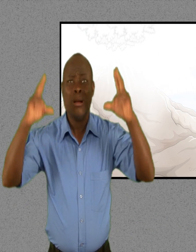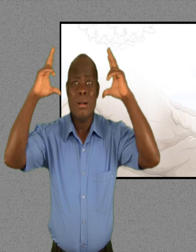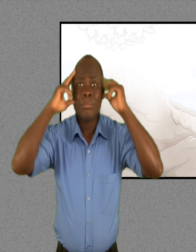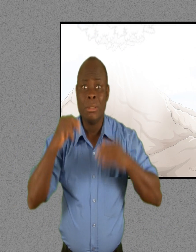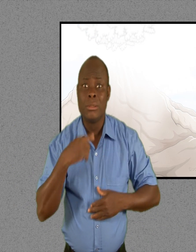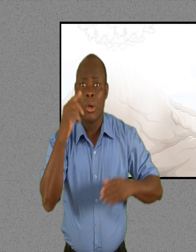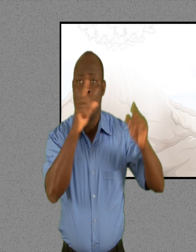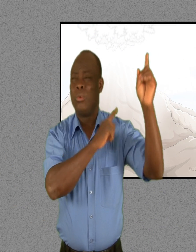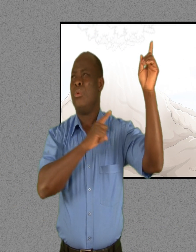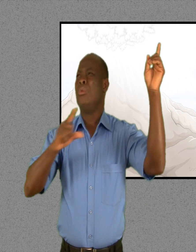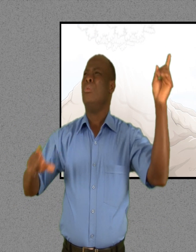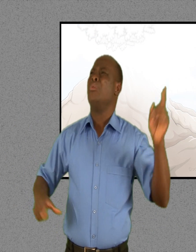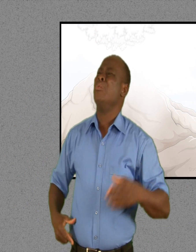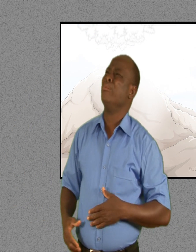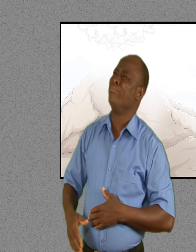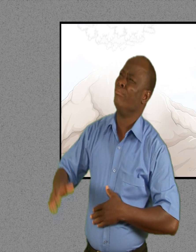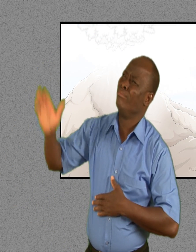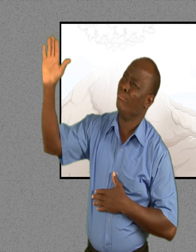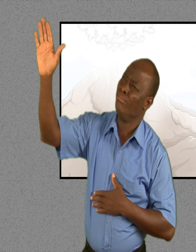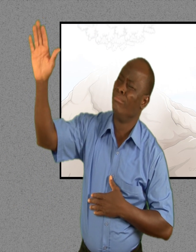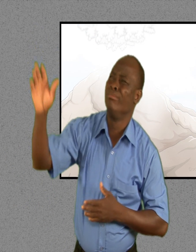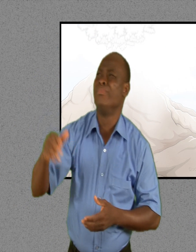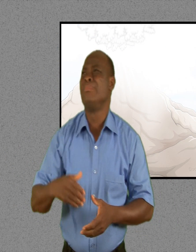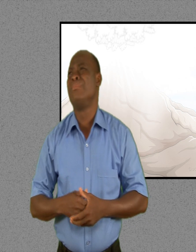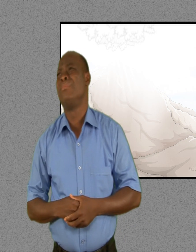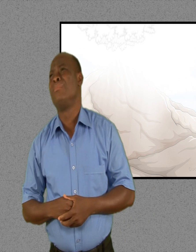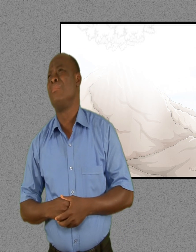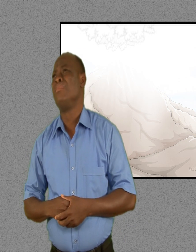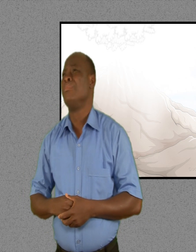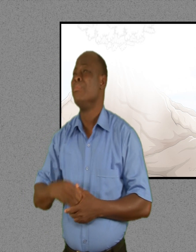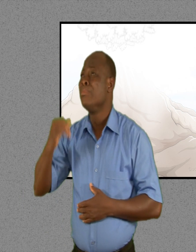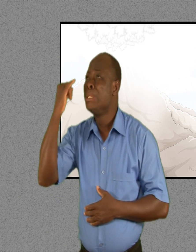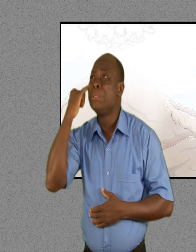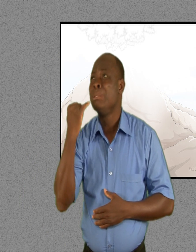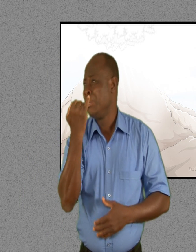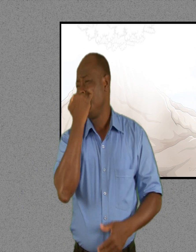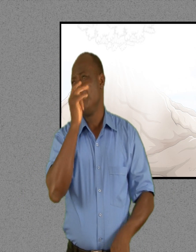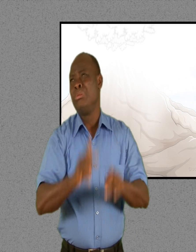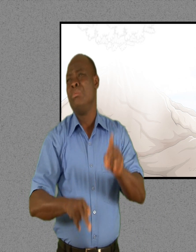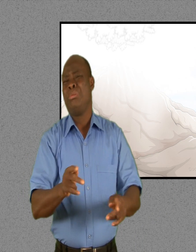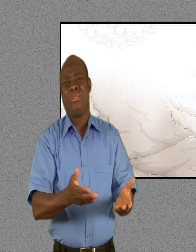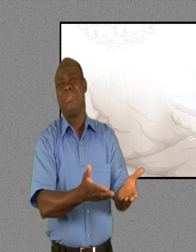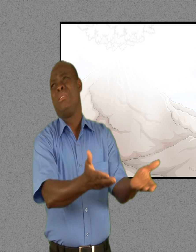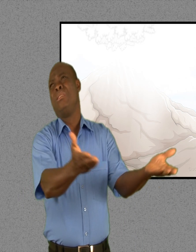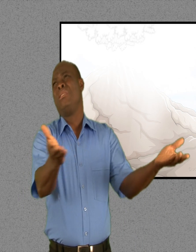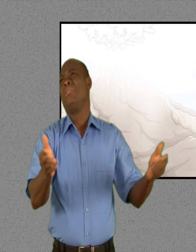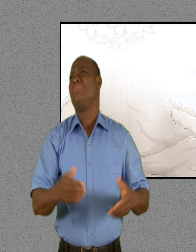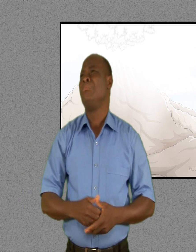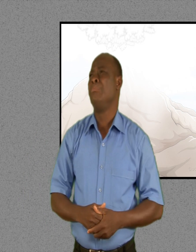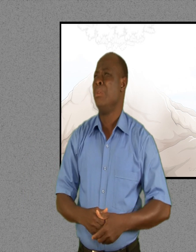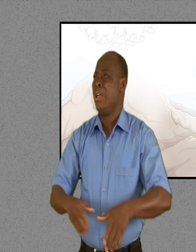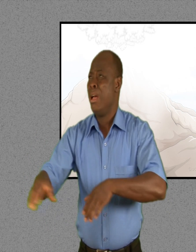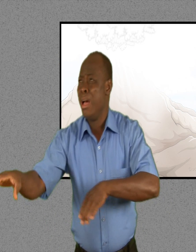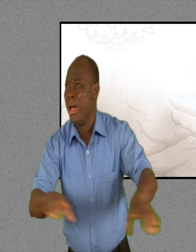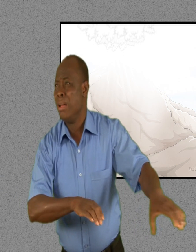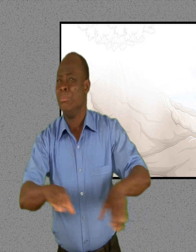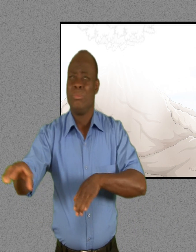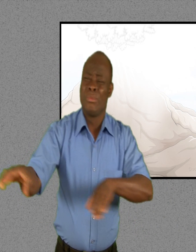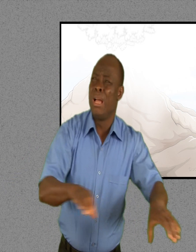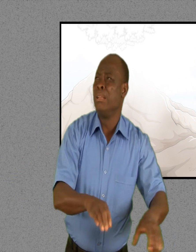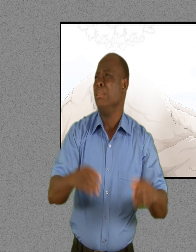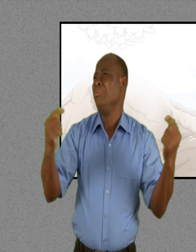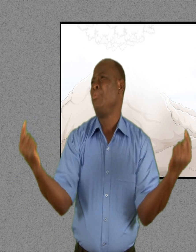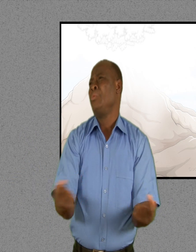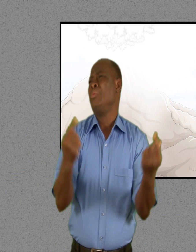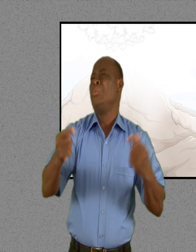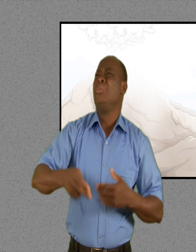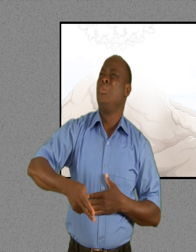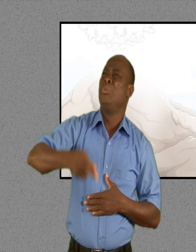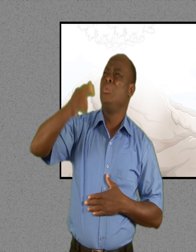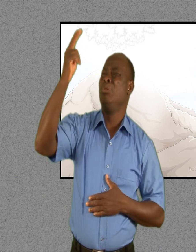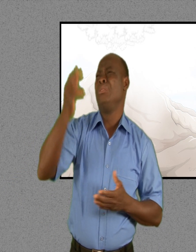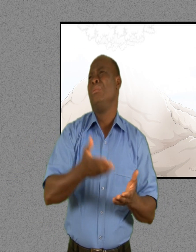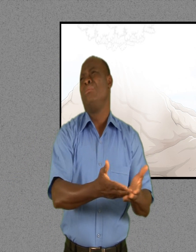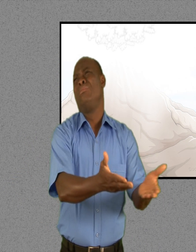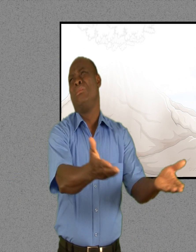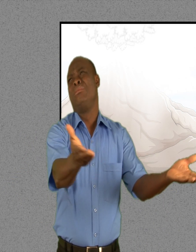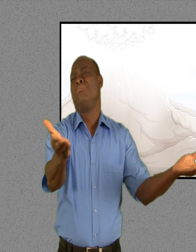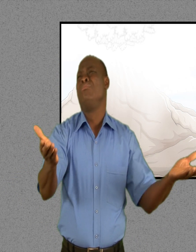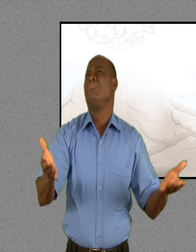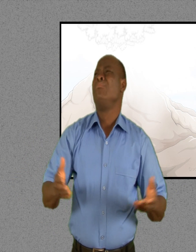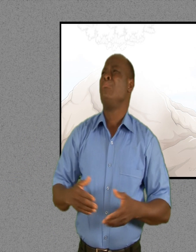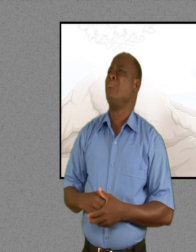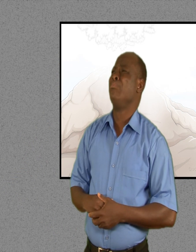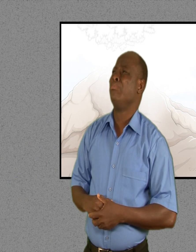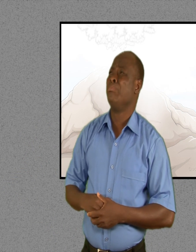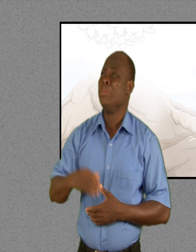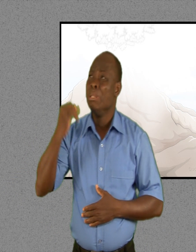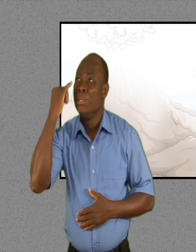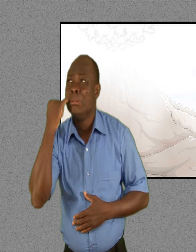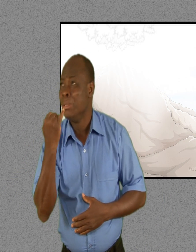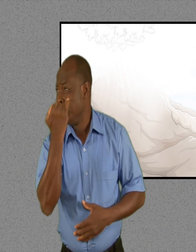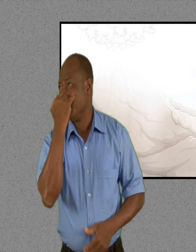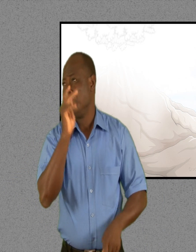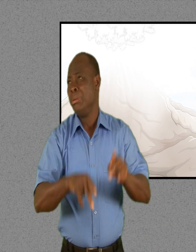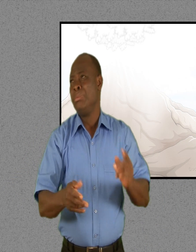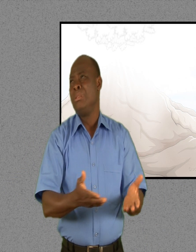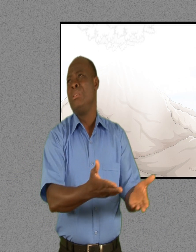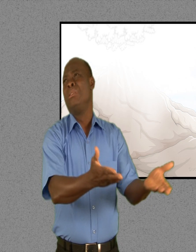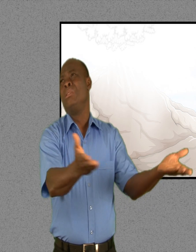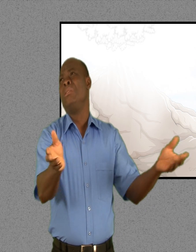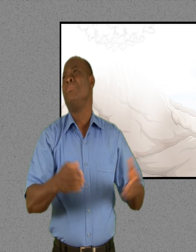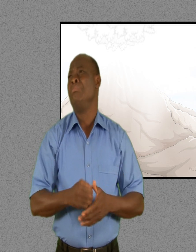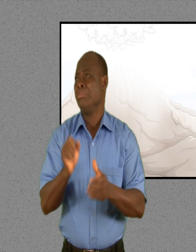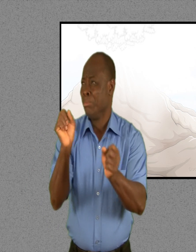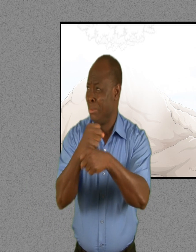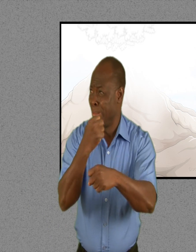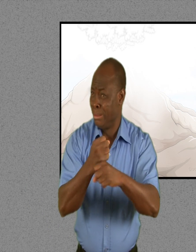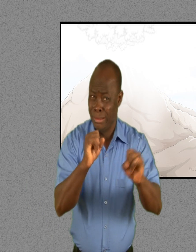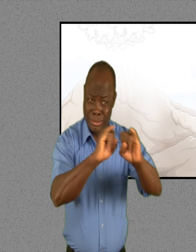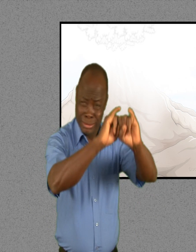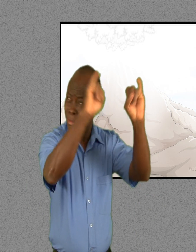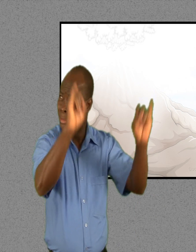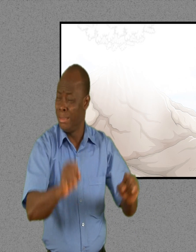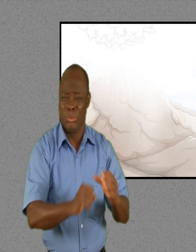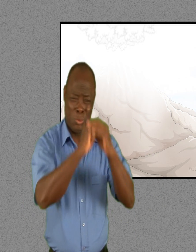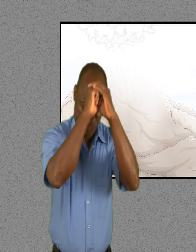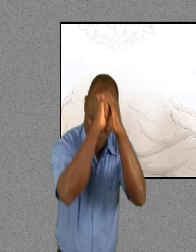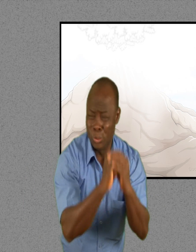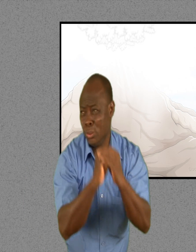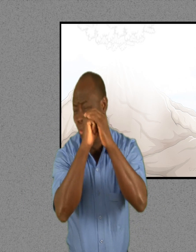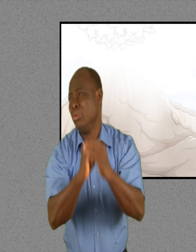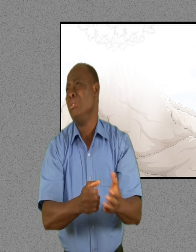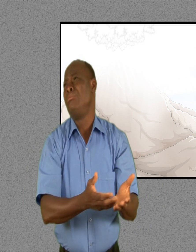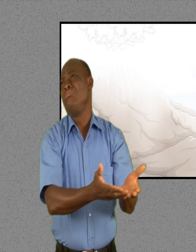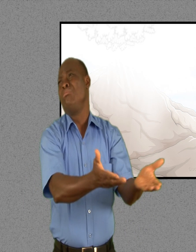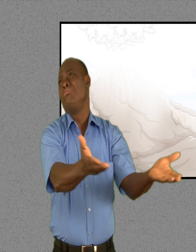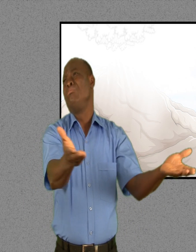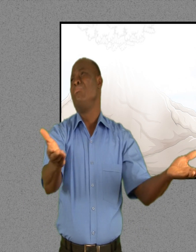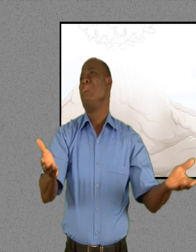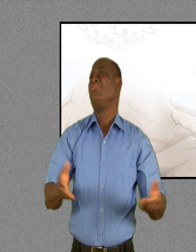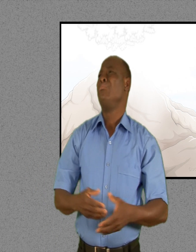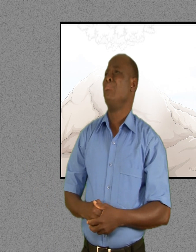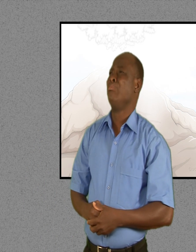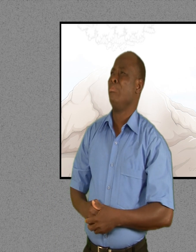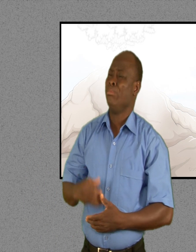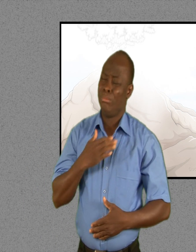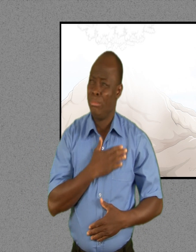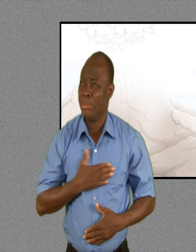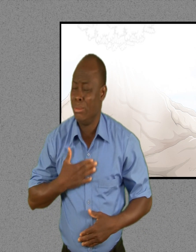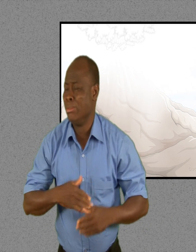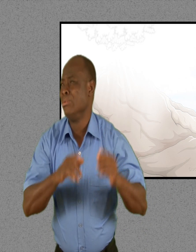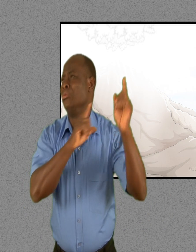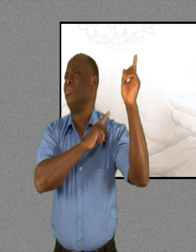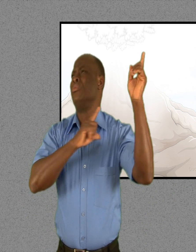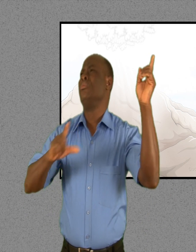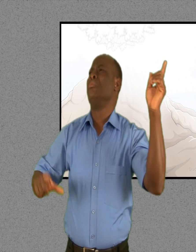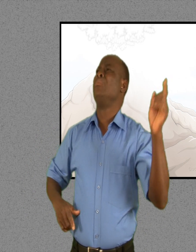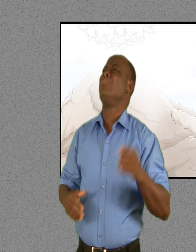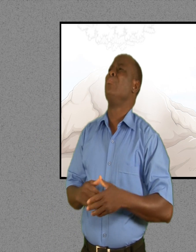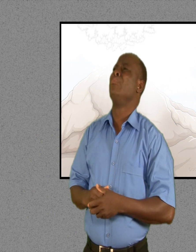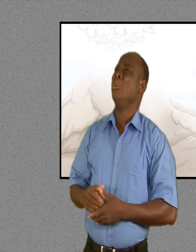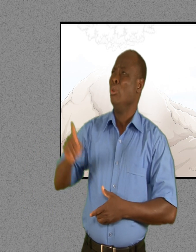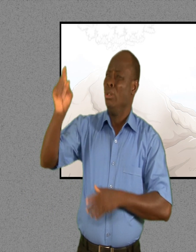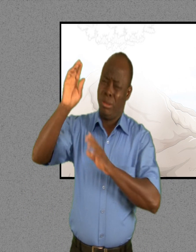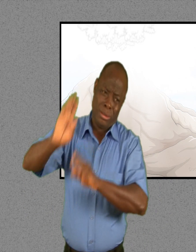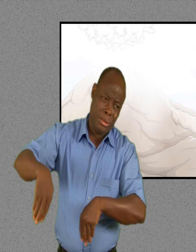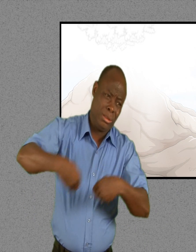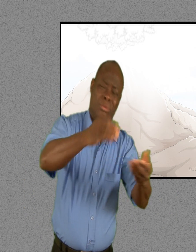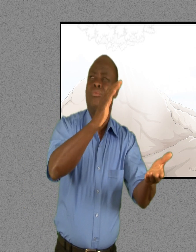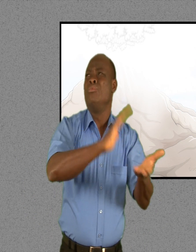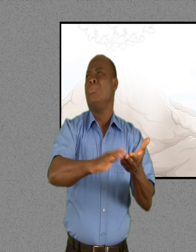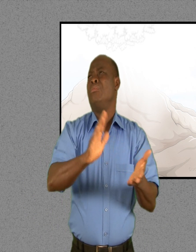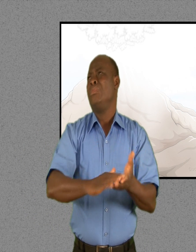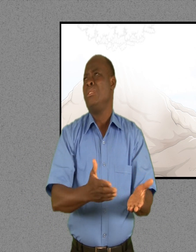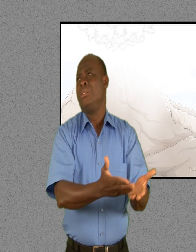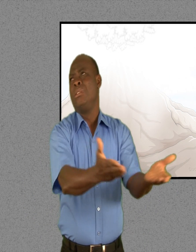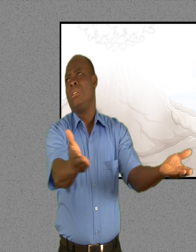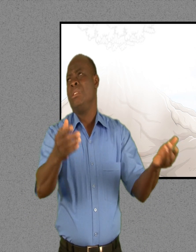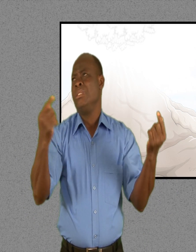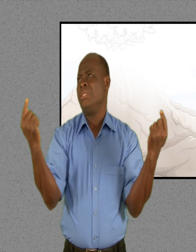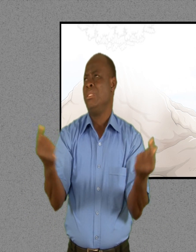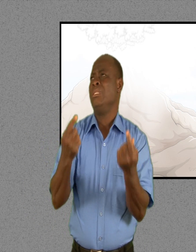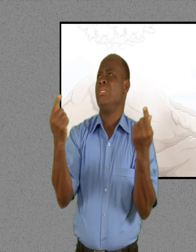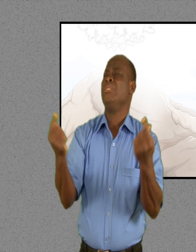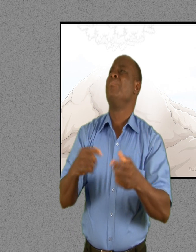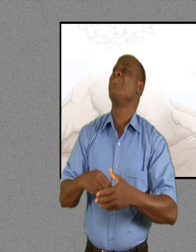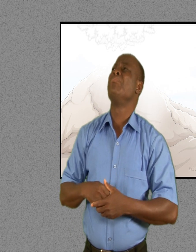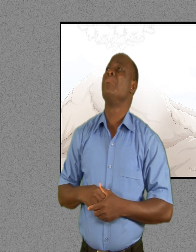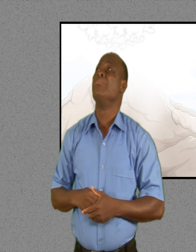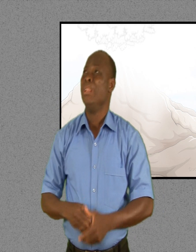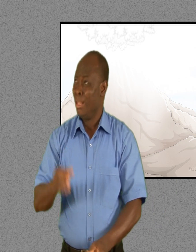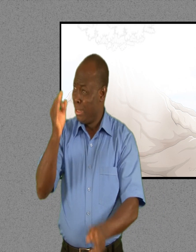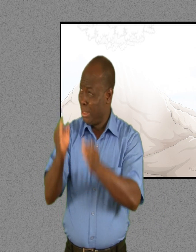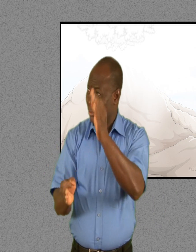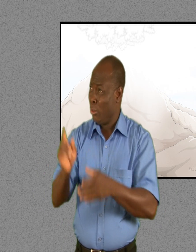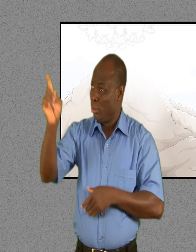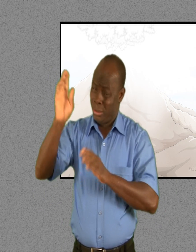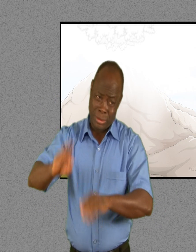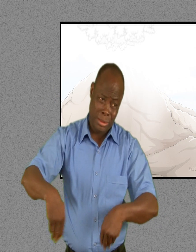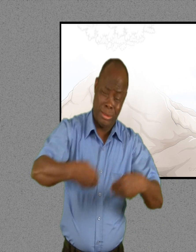They have made gods of gold for themselves. Yet now, if You would only forgive their sin....